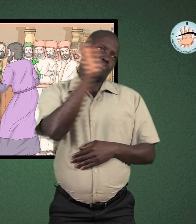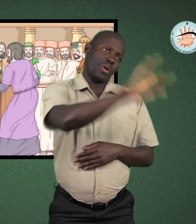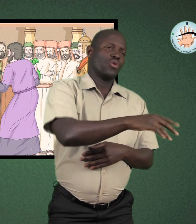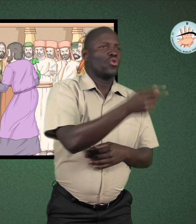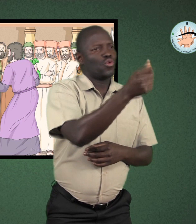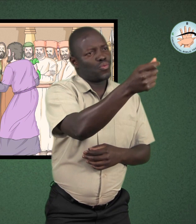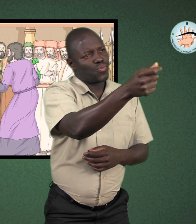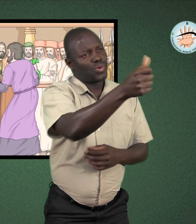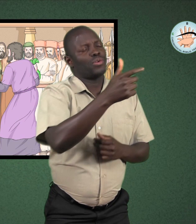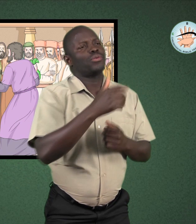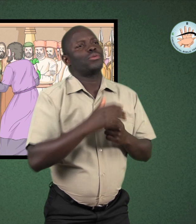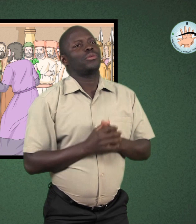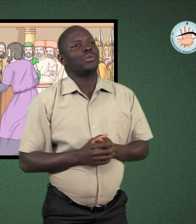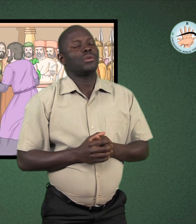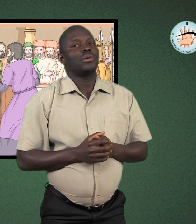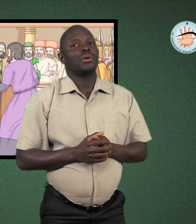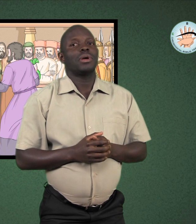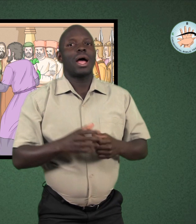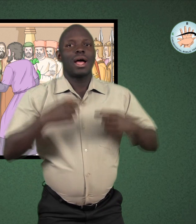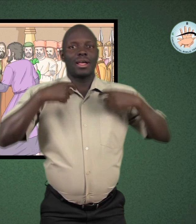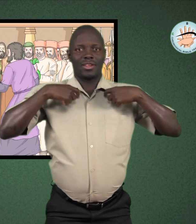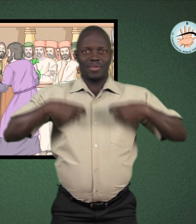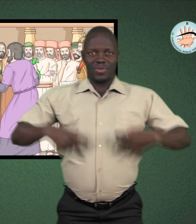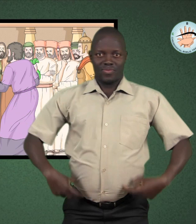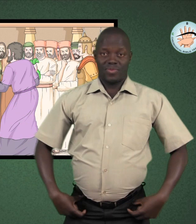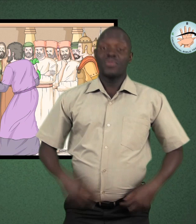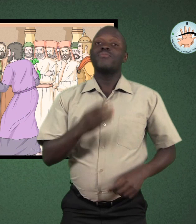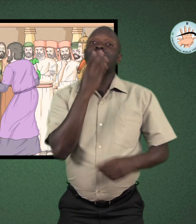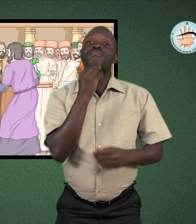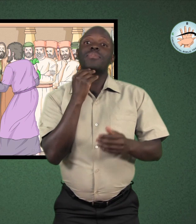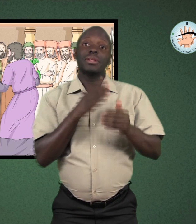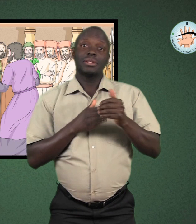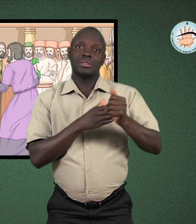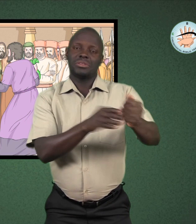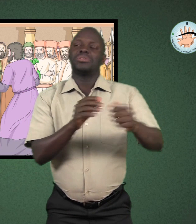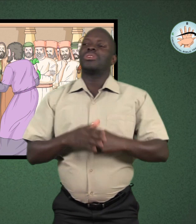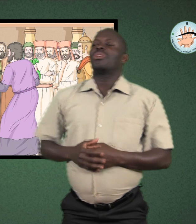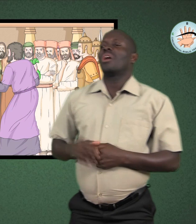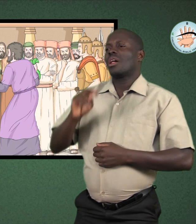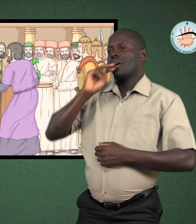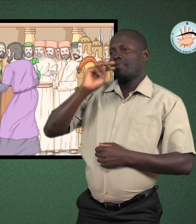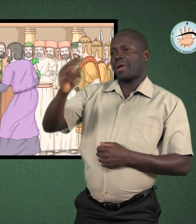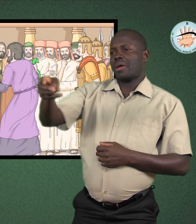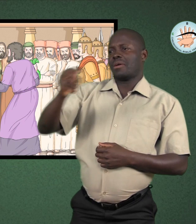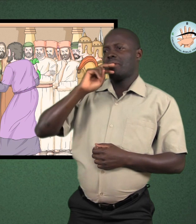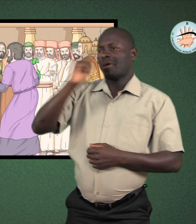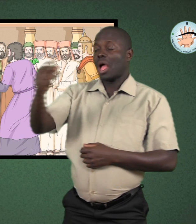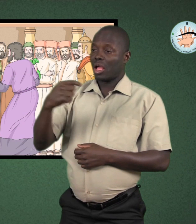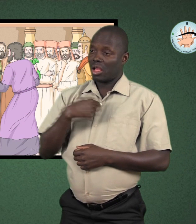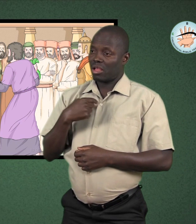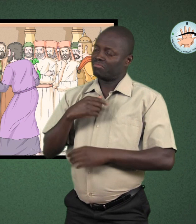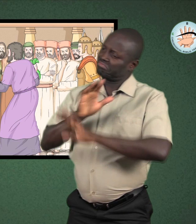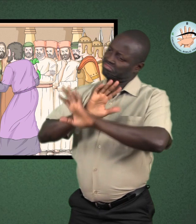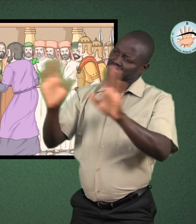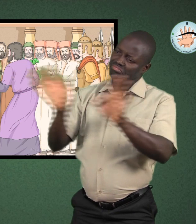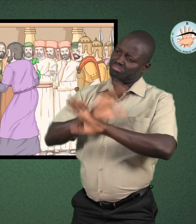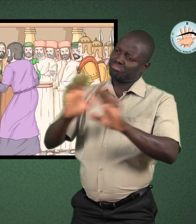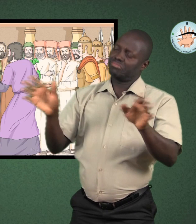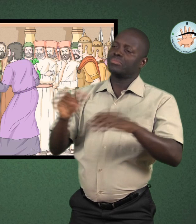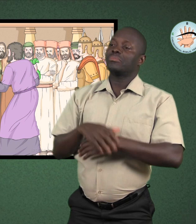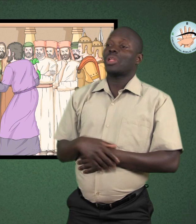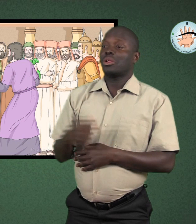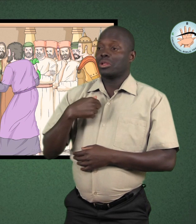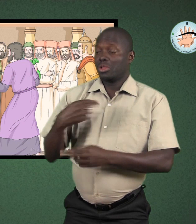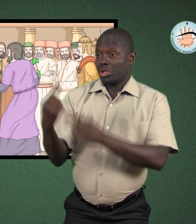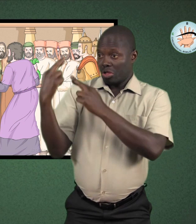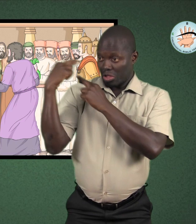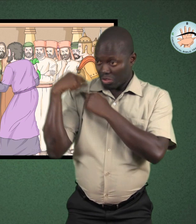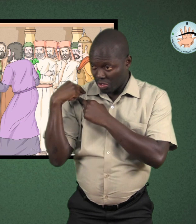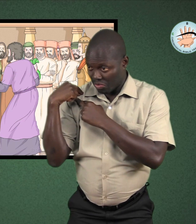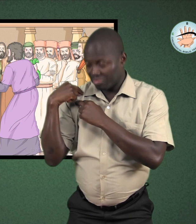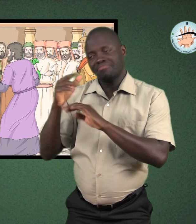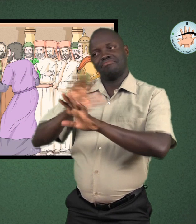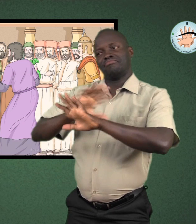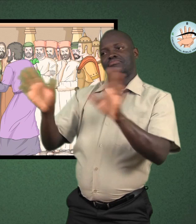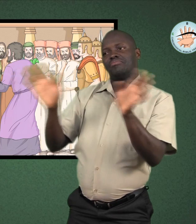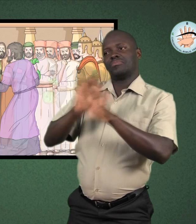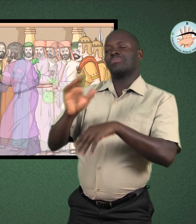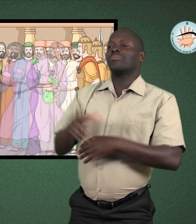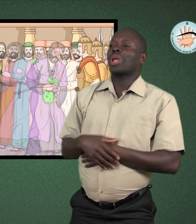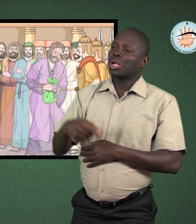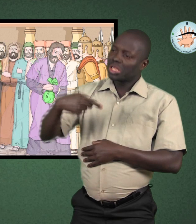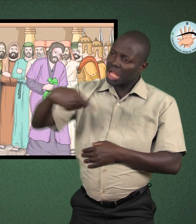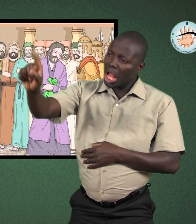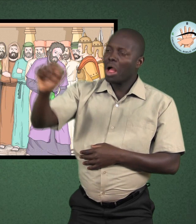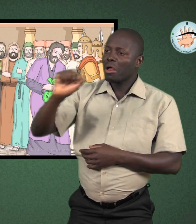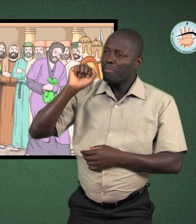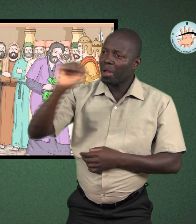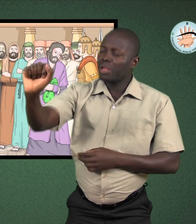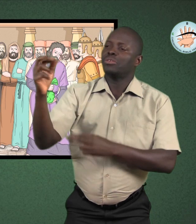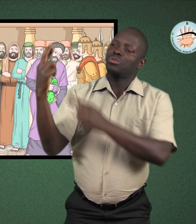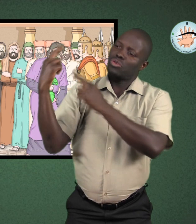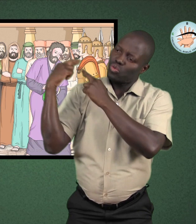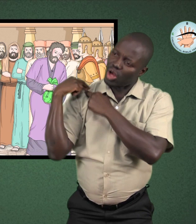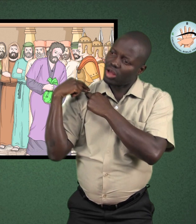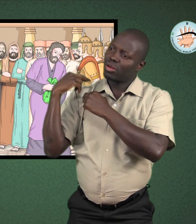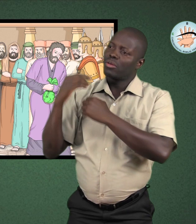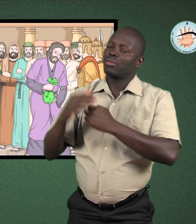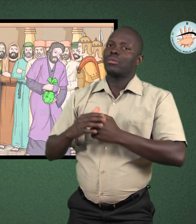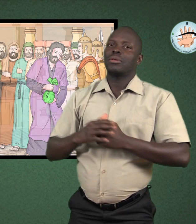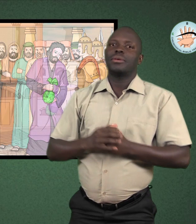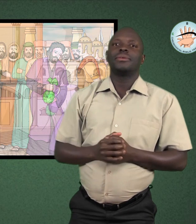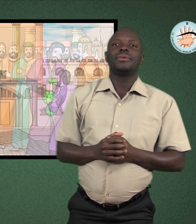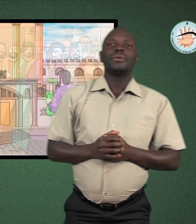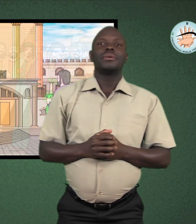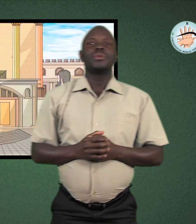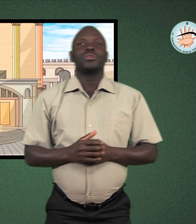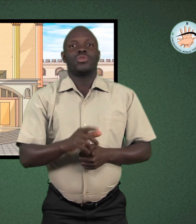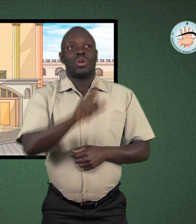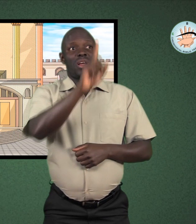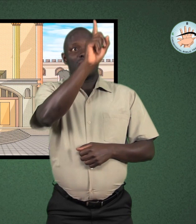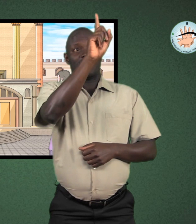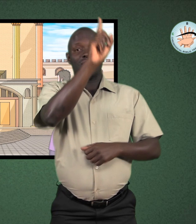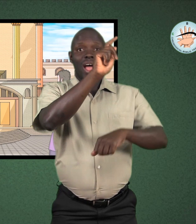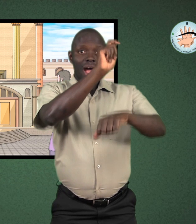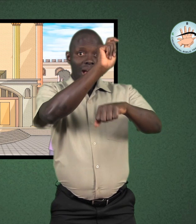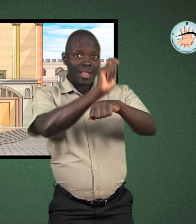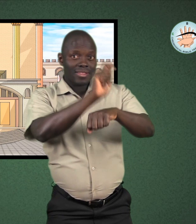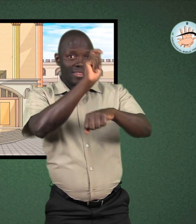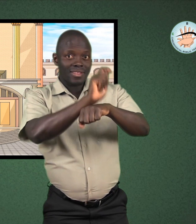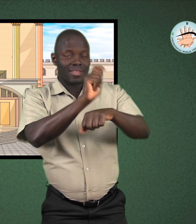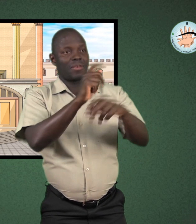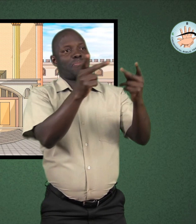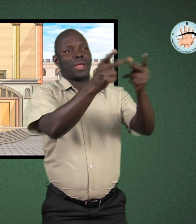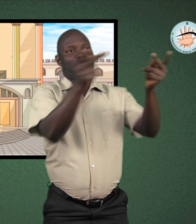they replied. “You bear the responsibility.”